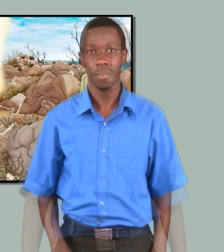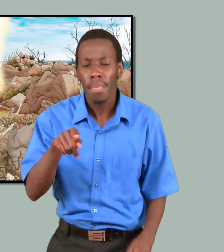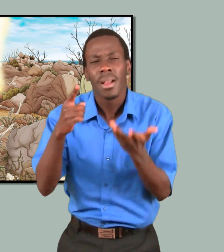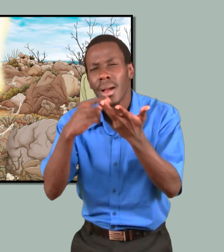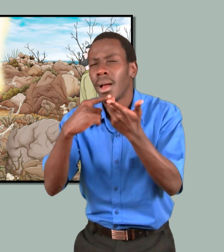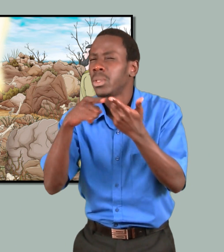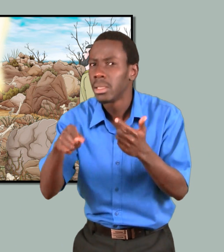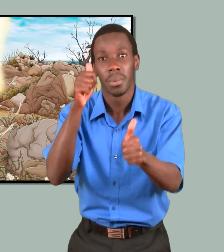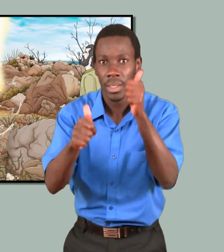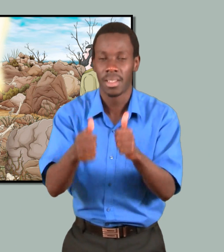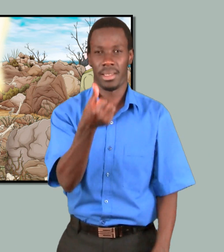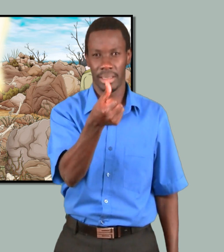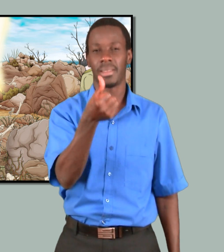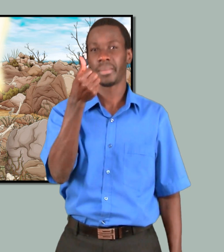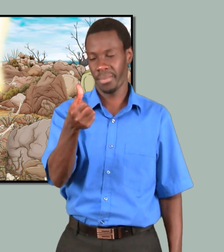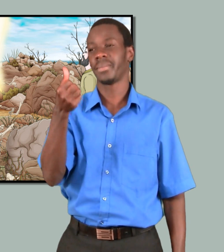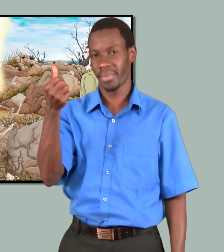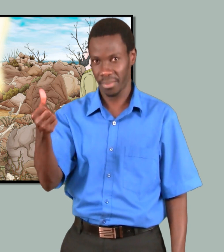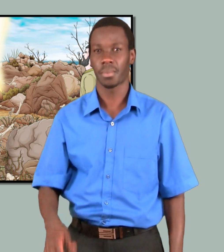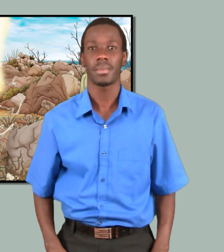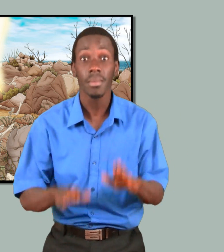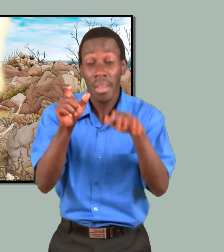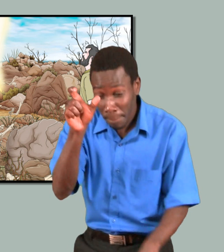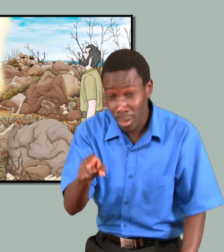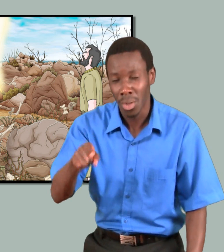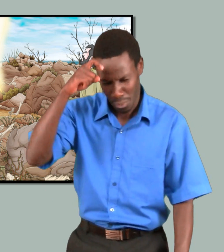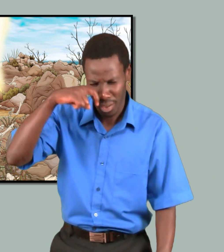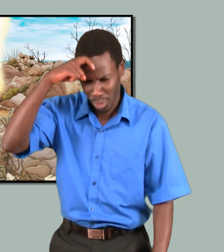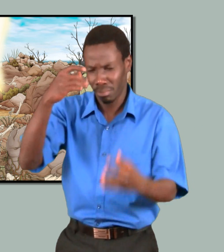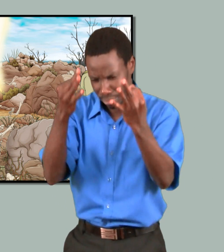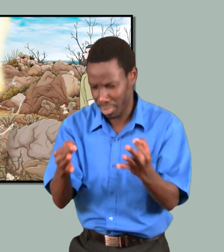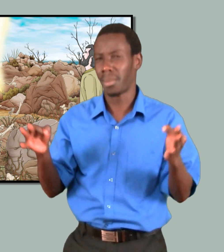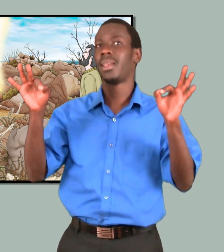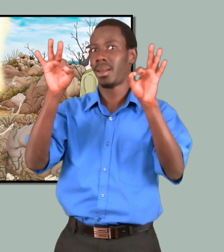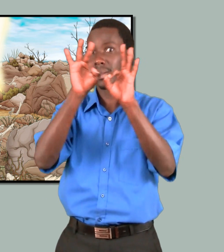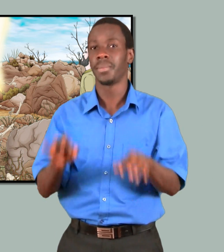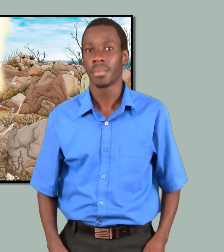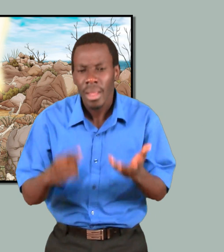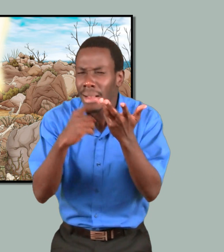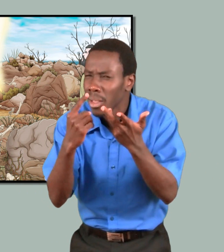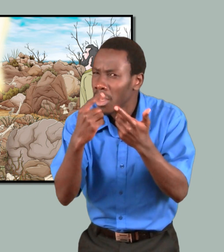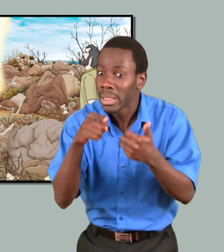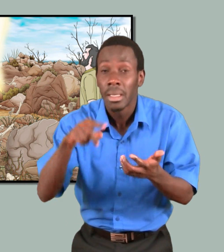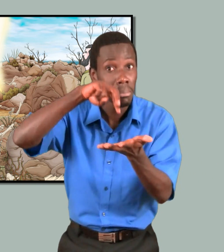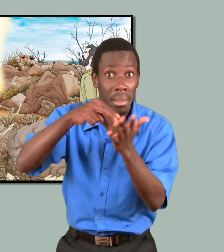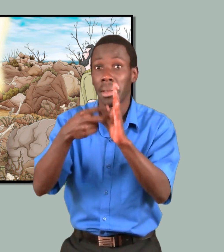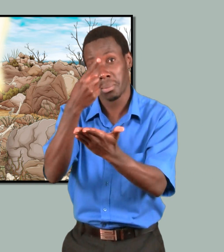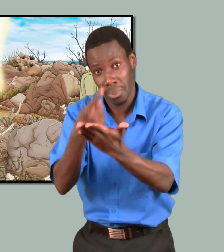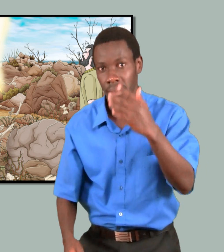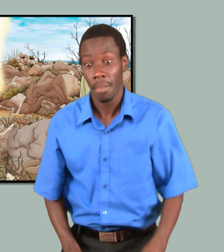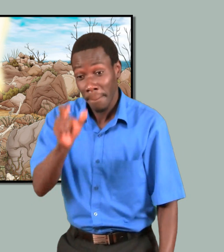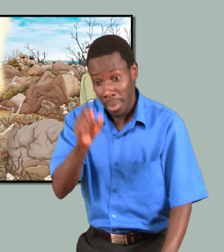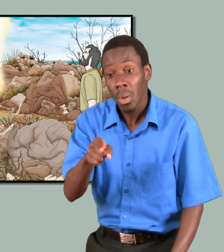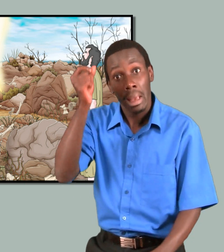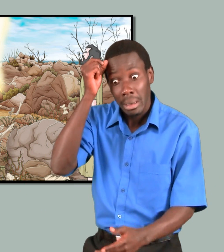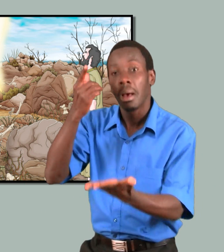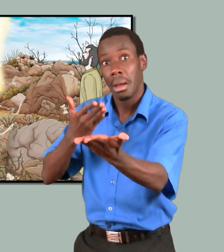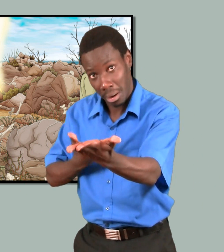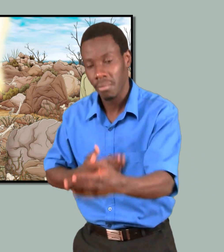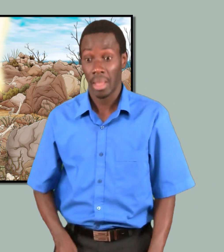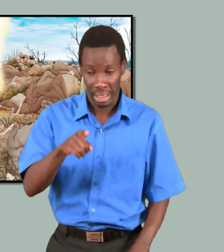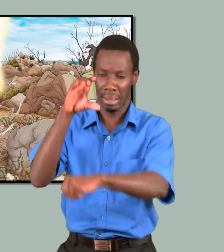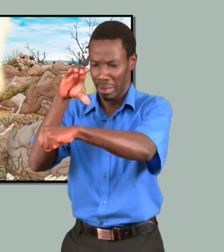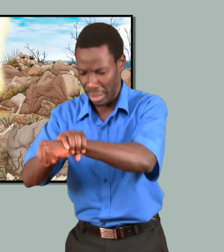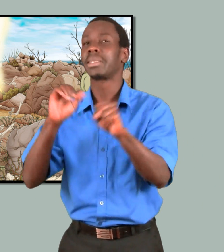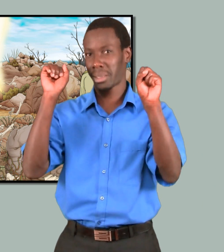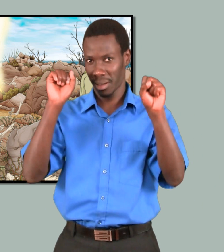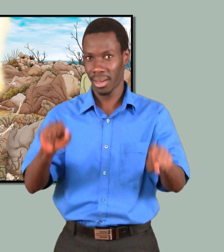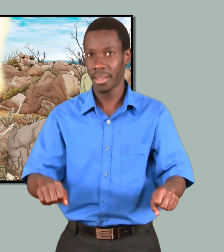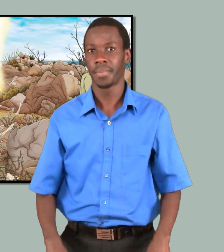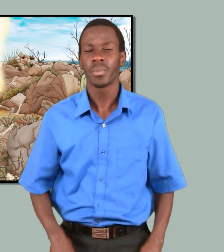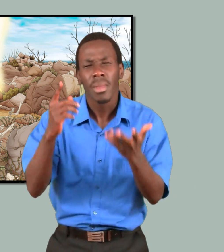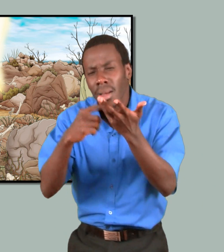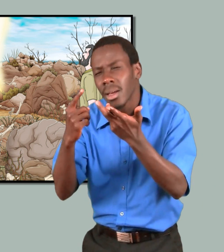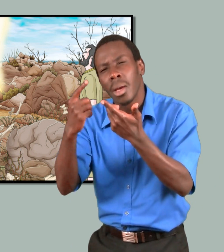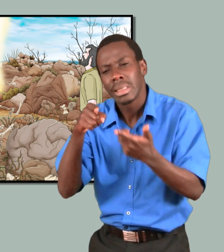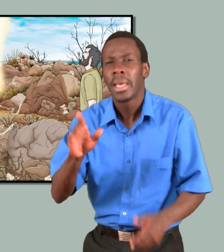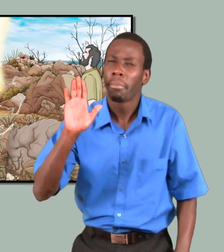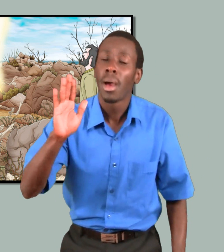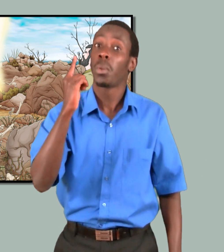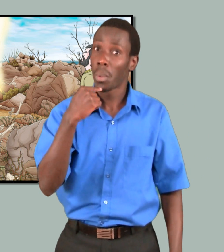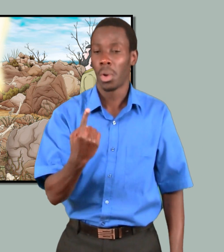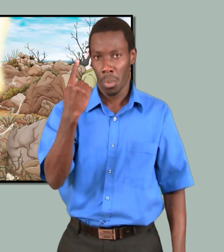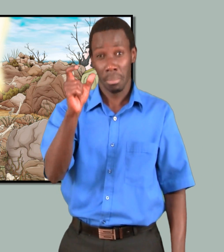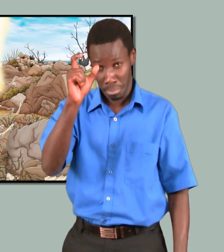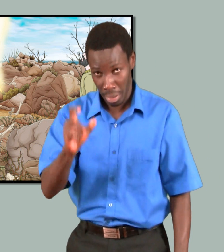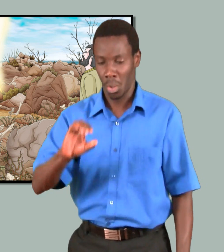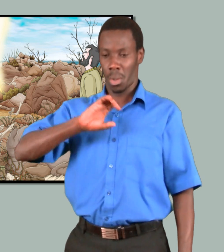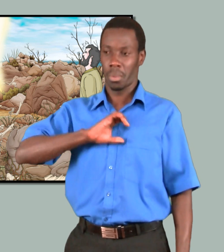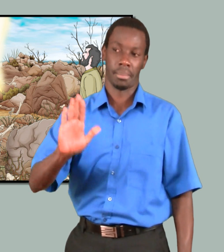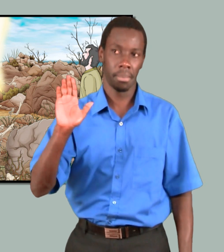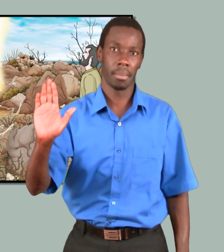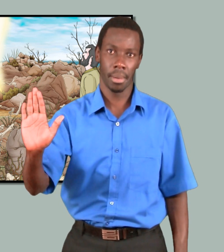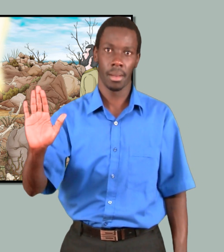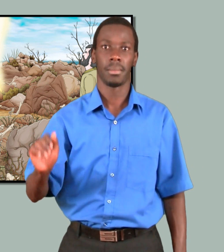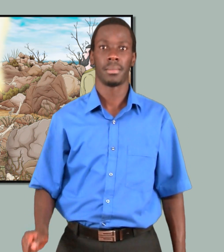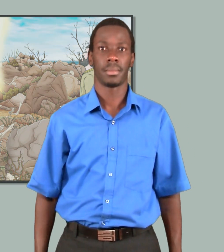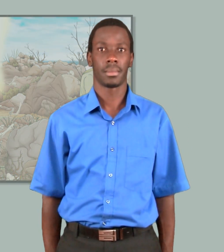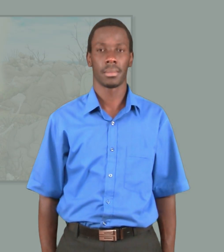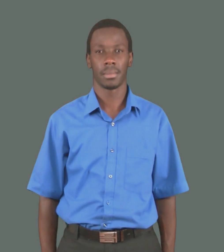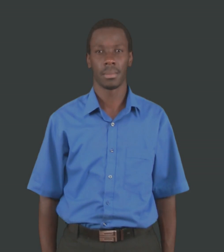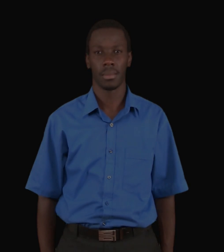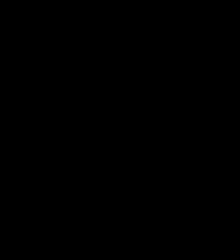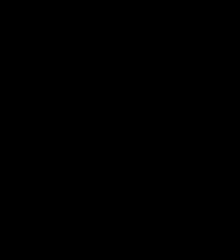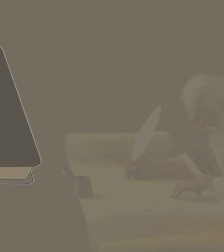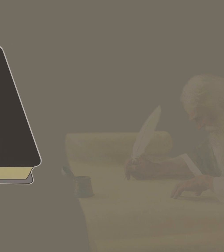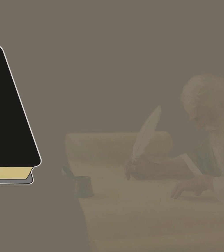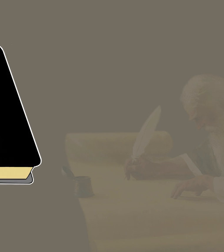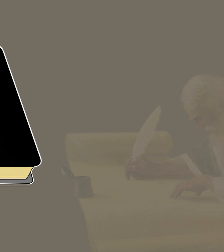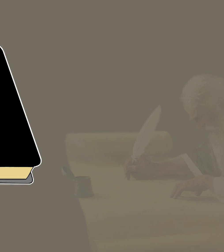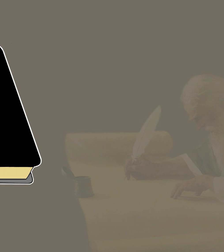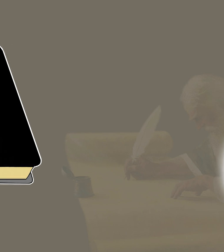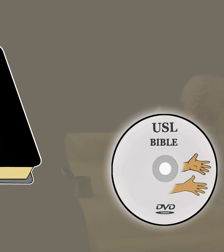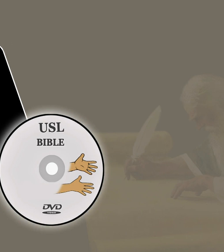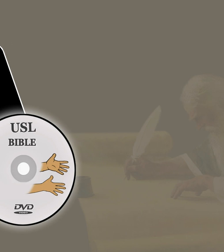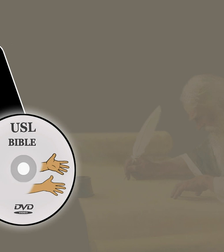Here is a call for wisdom: Let the one who has insight calculate the number of the beast, for it is the number of a man, and that number is 666.